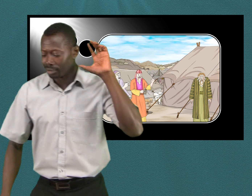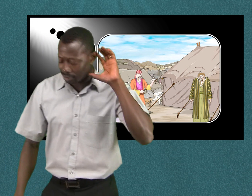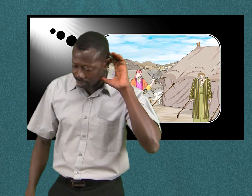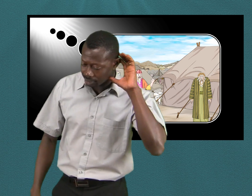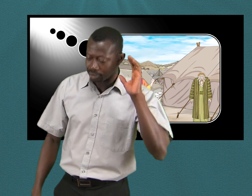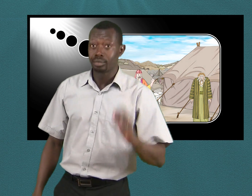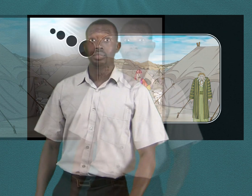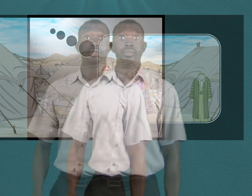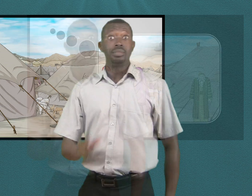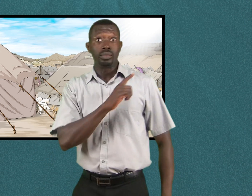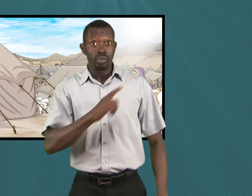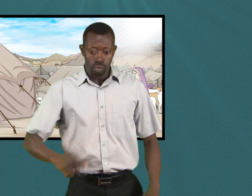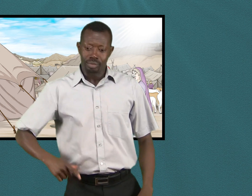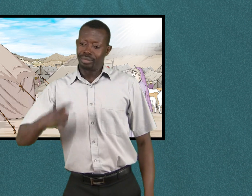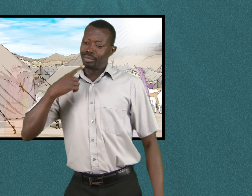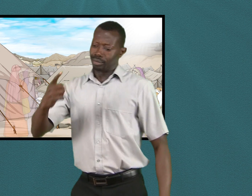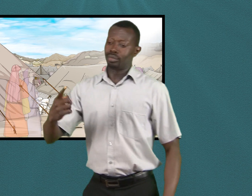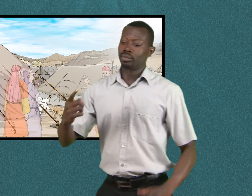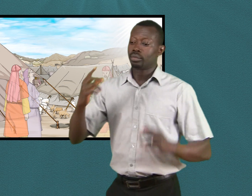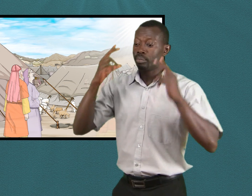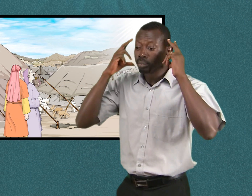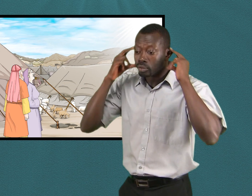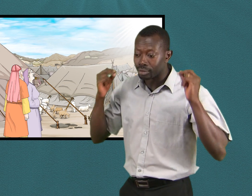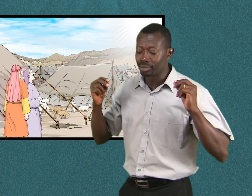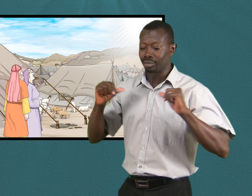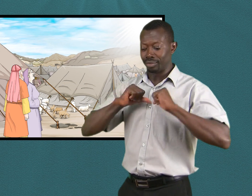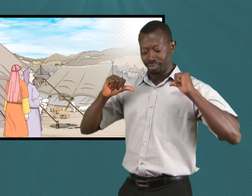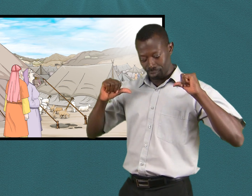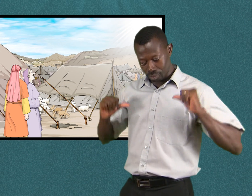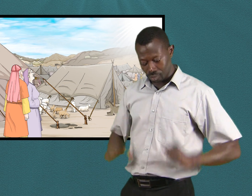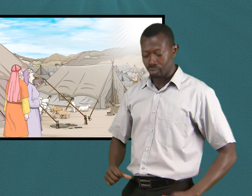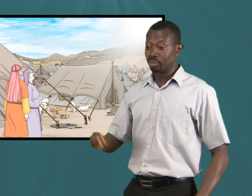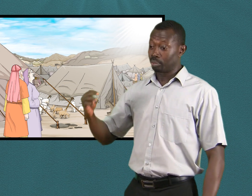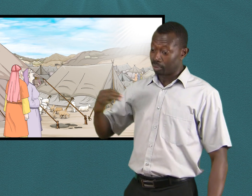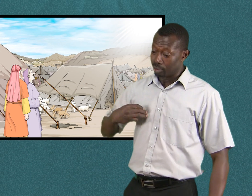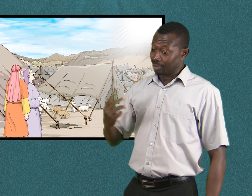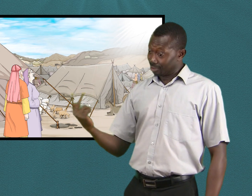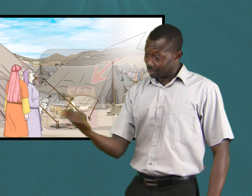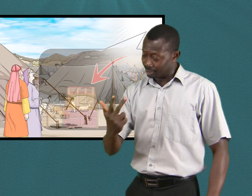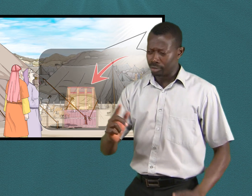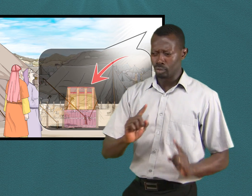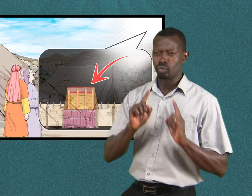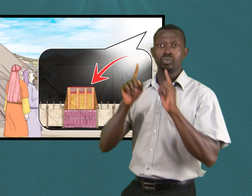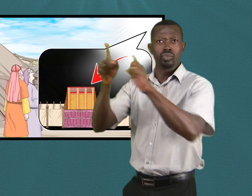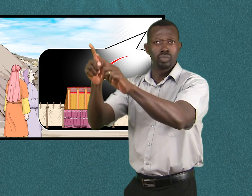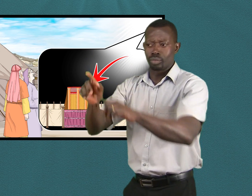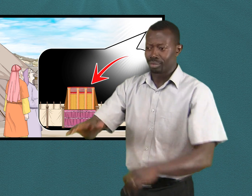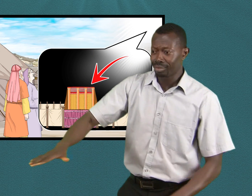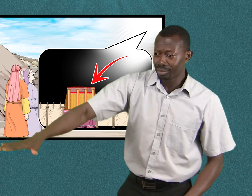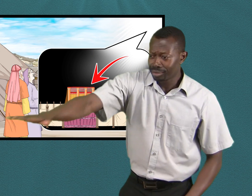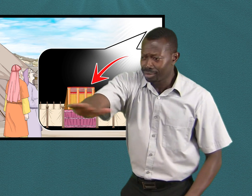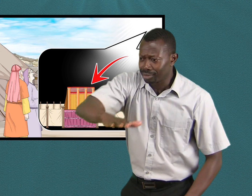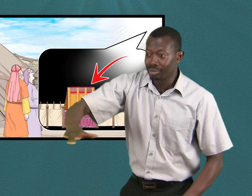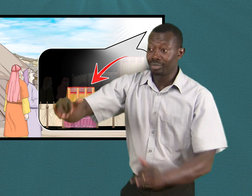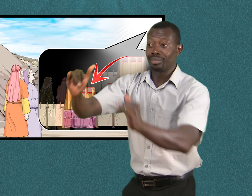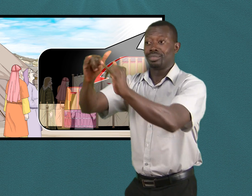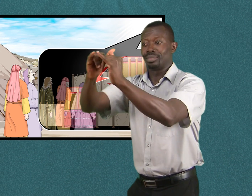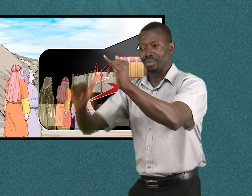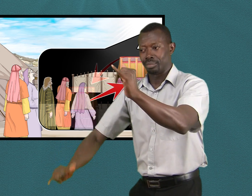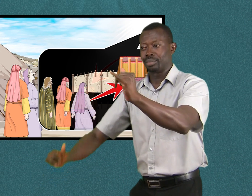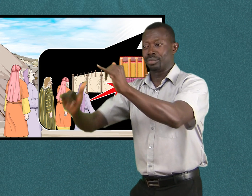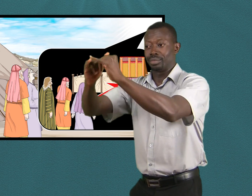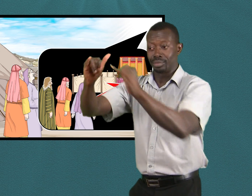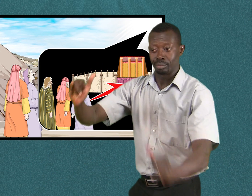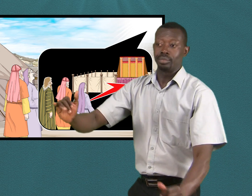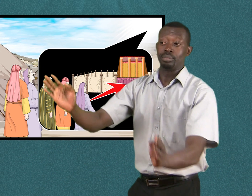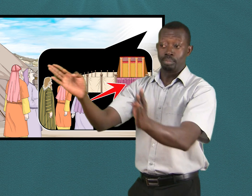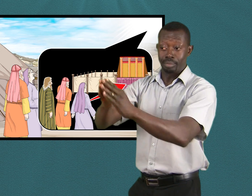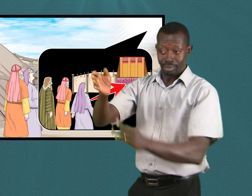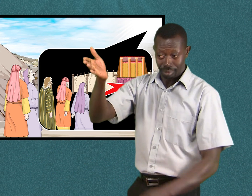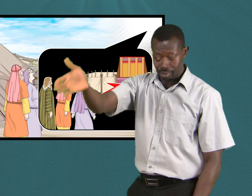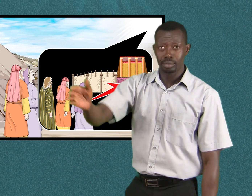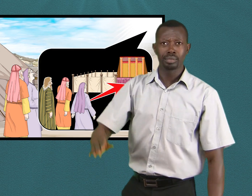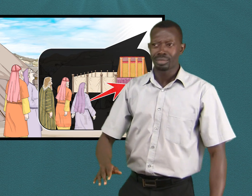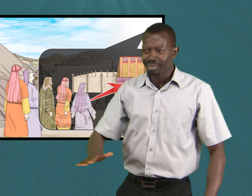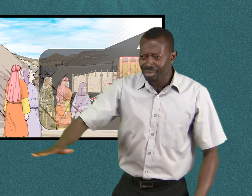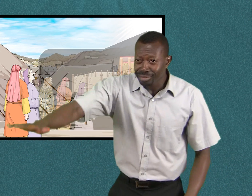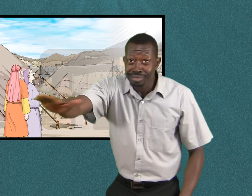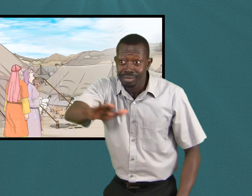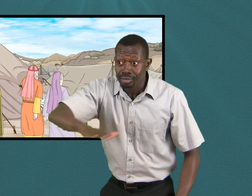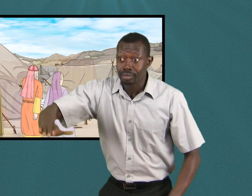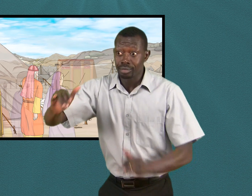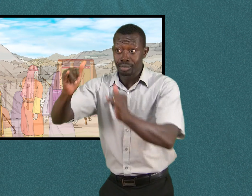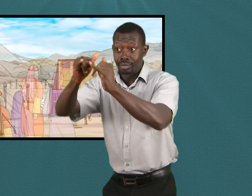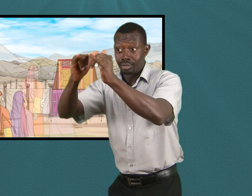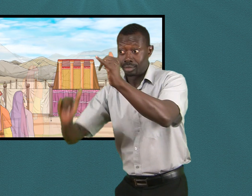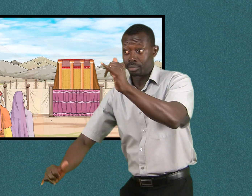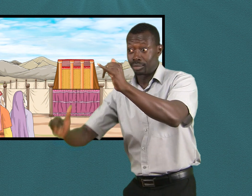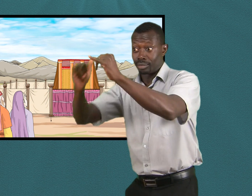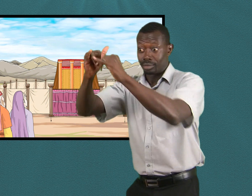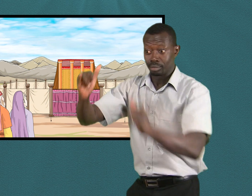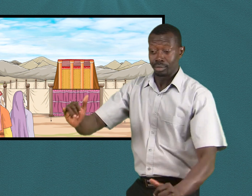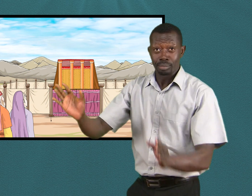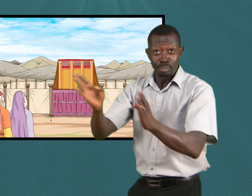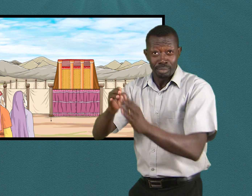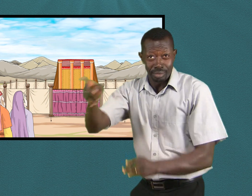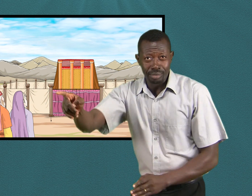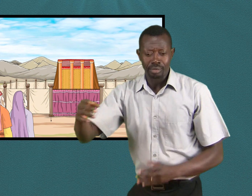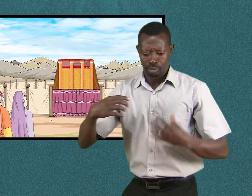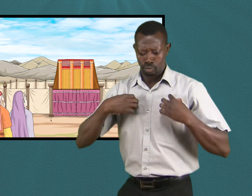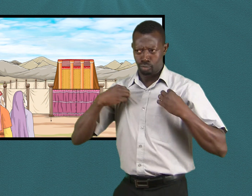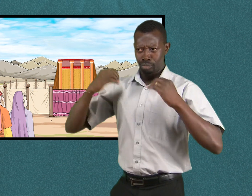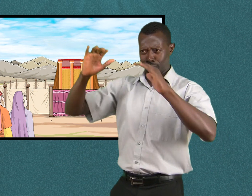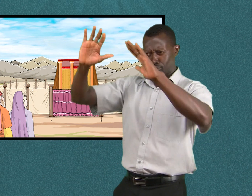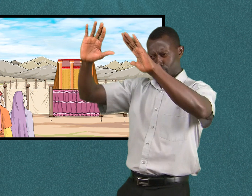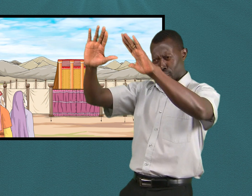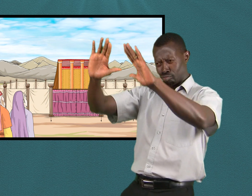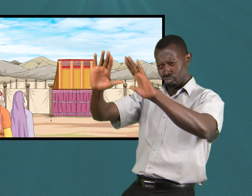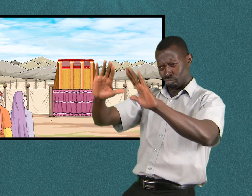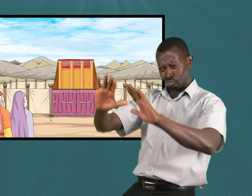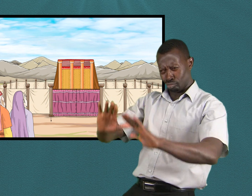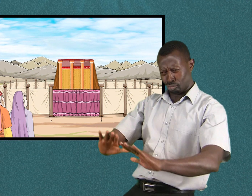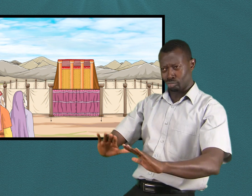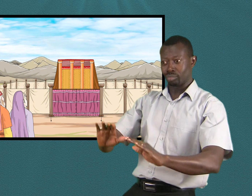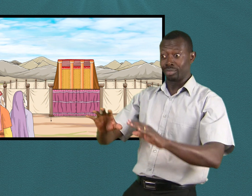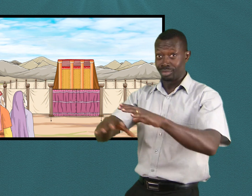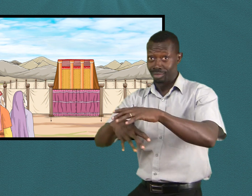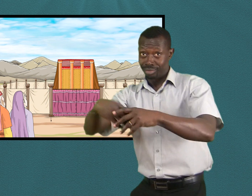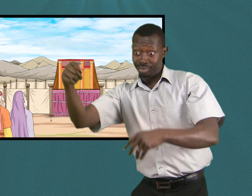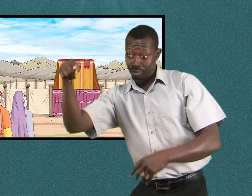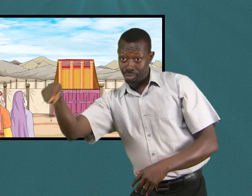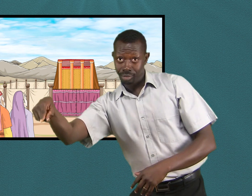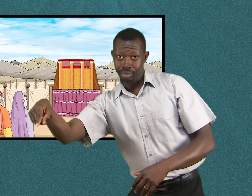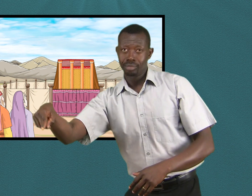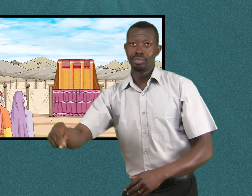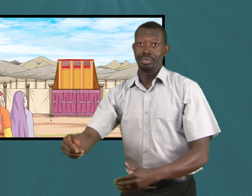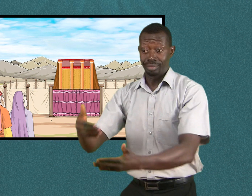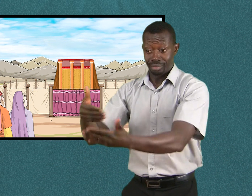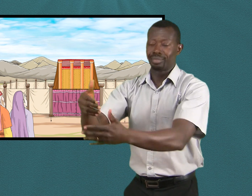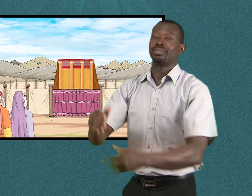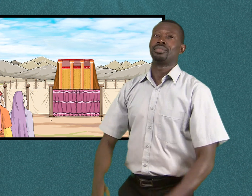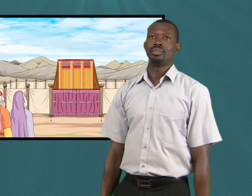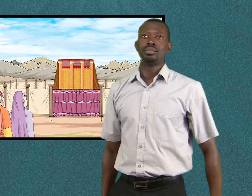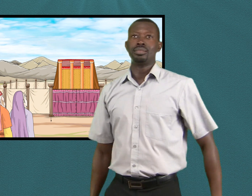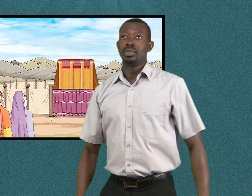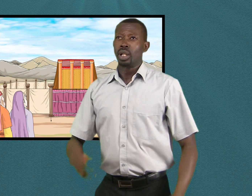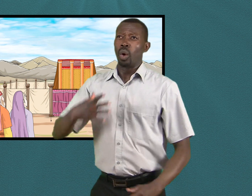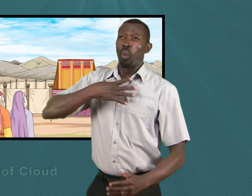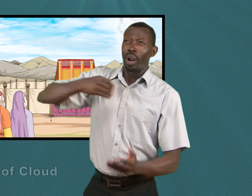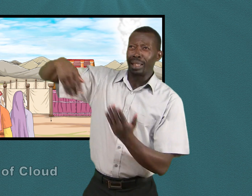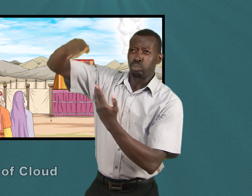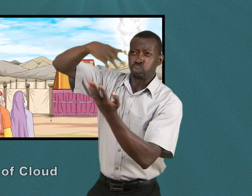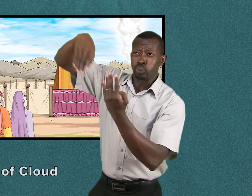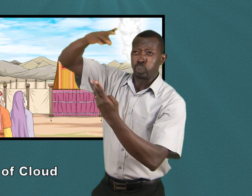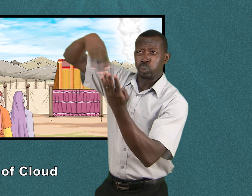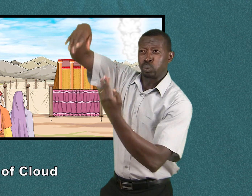And suddenly the LORD said to Moses, Aaron, and Miriam, “You three, come out to the Tent of Meeting.”